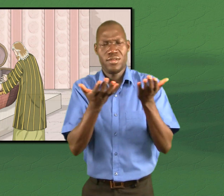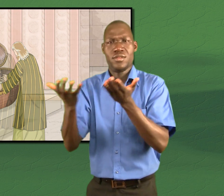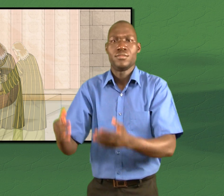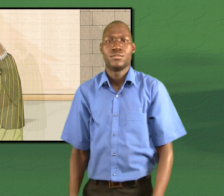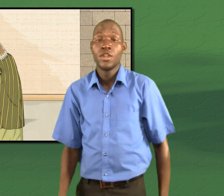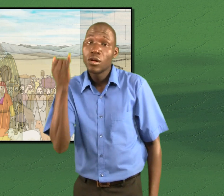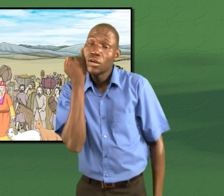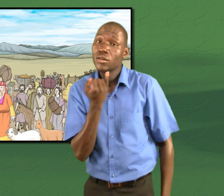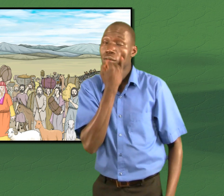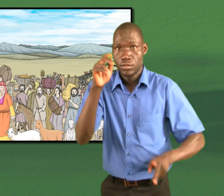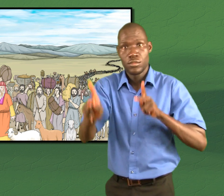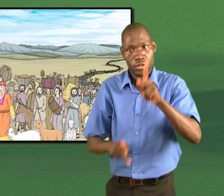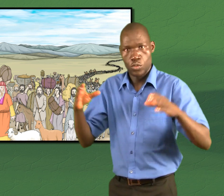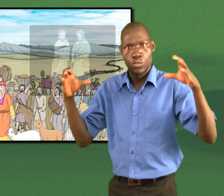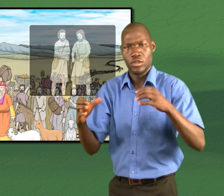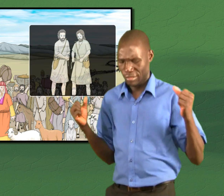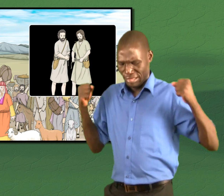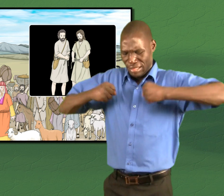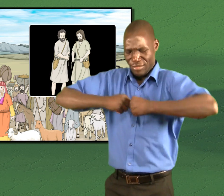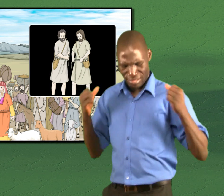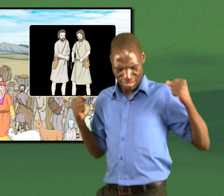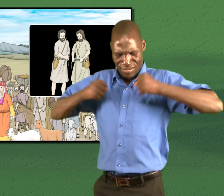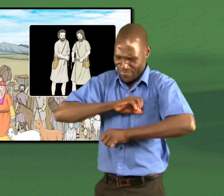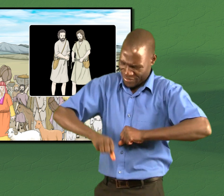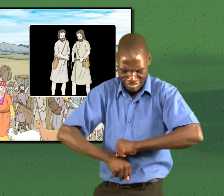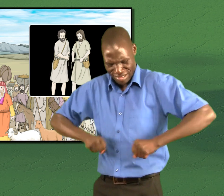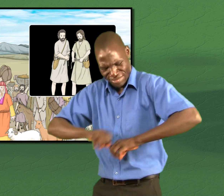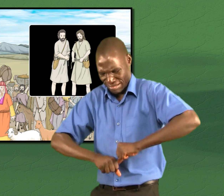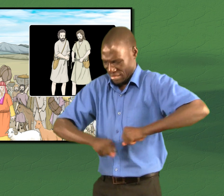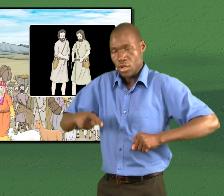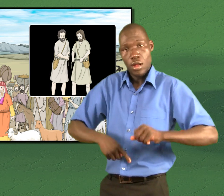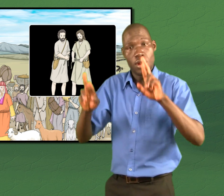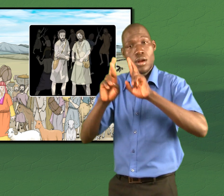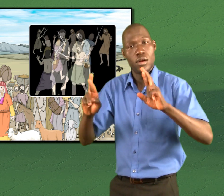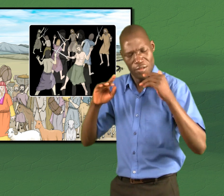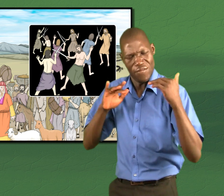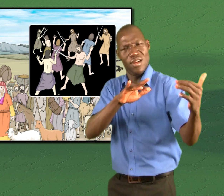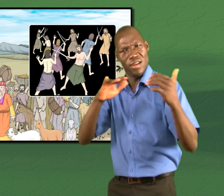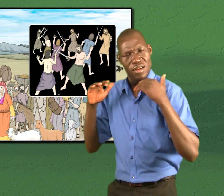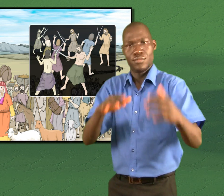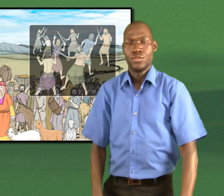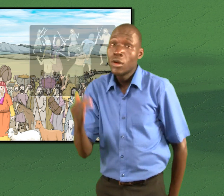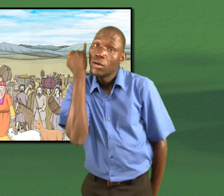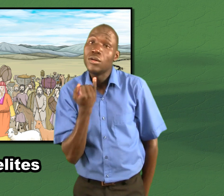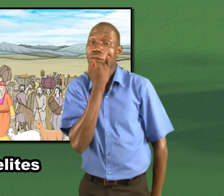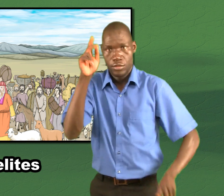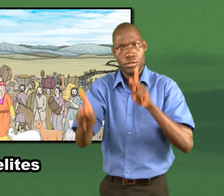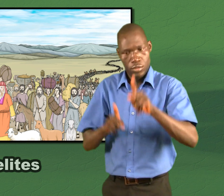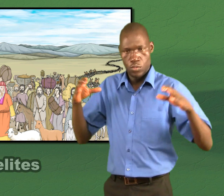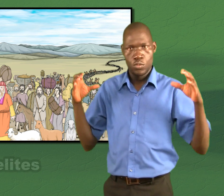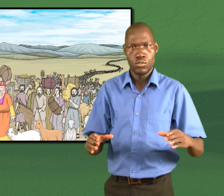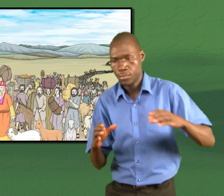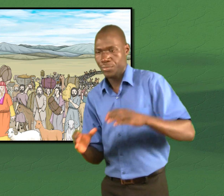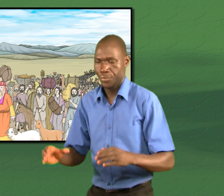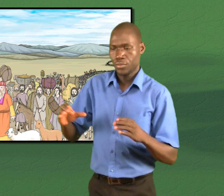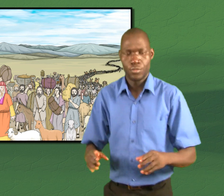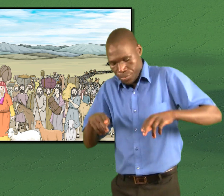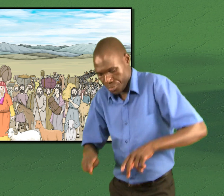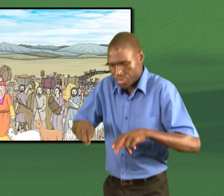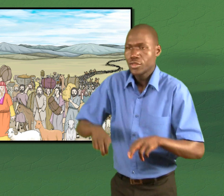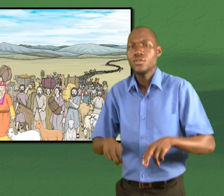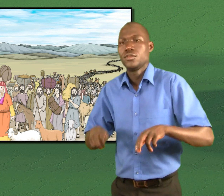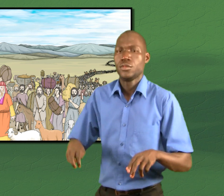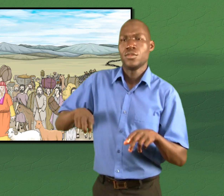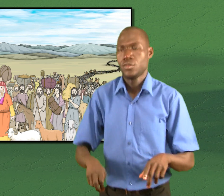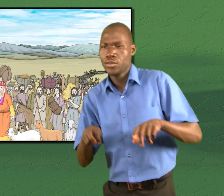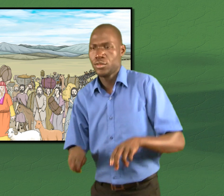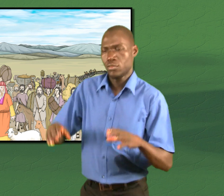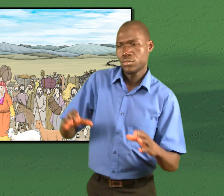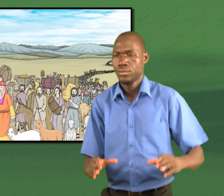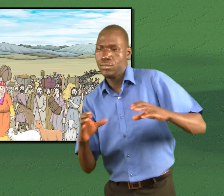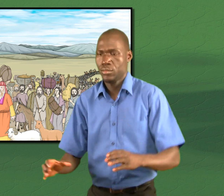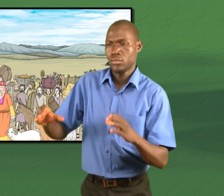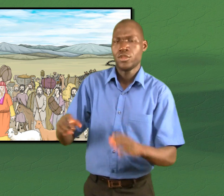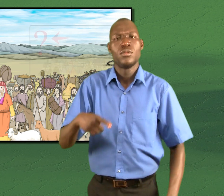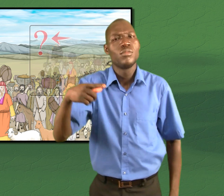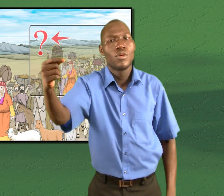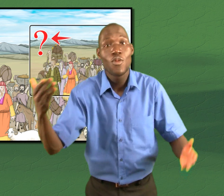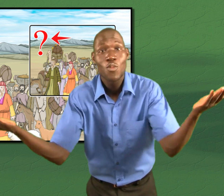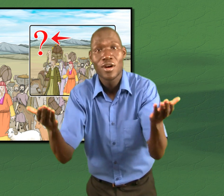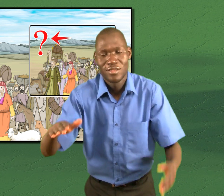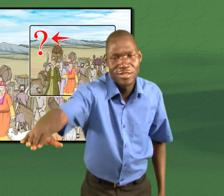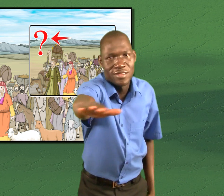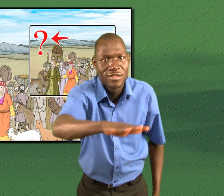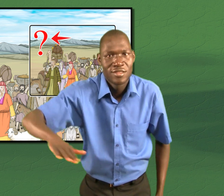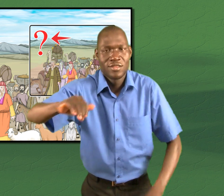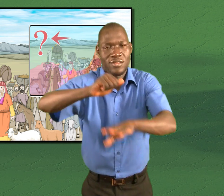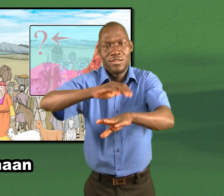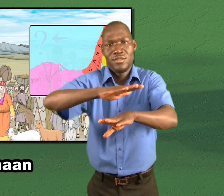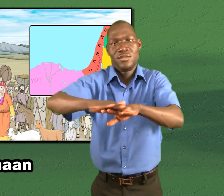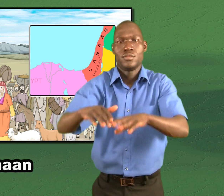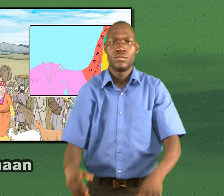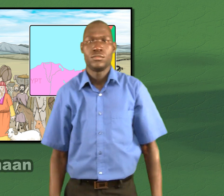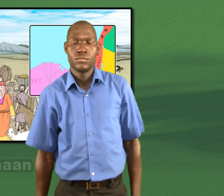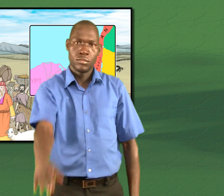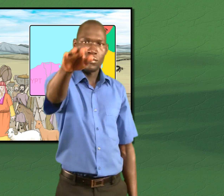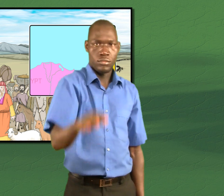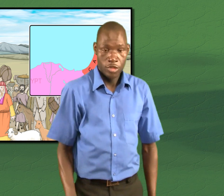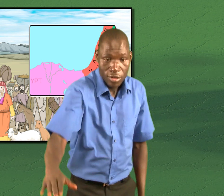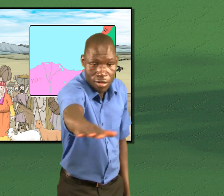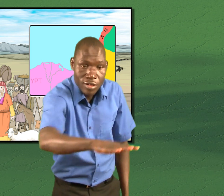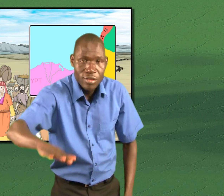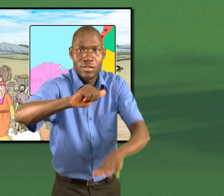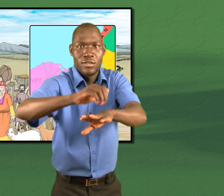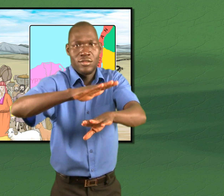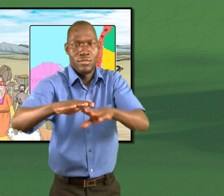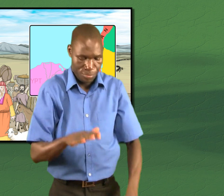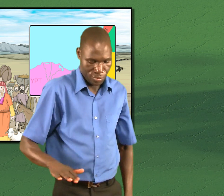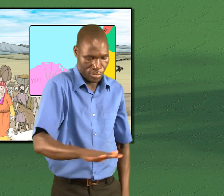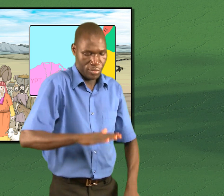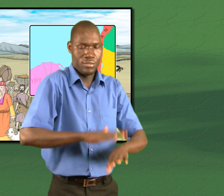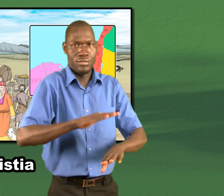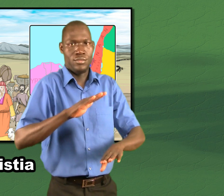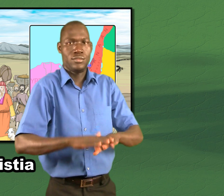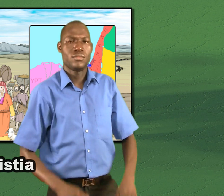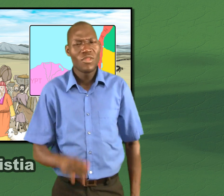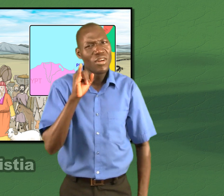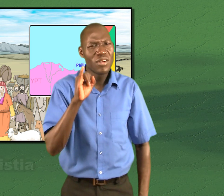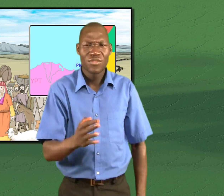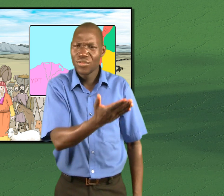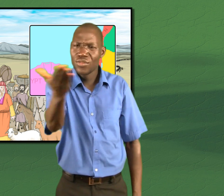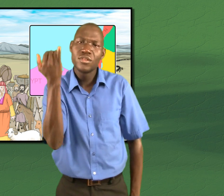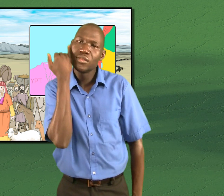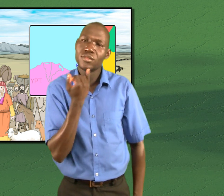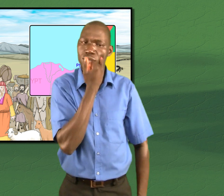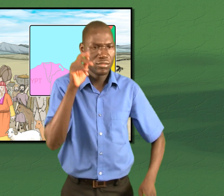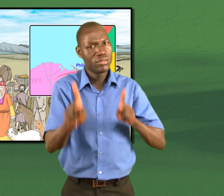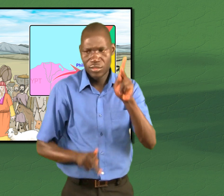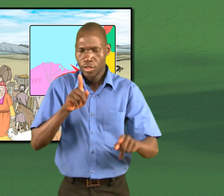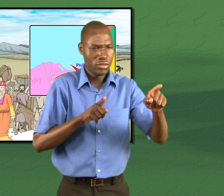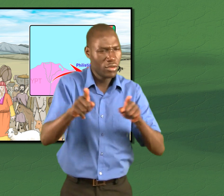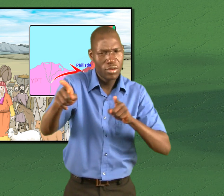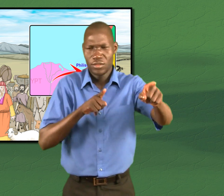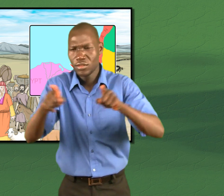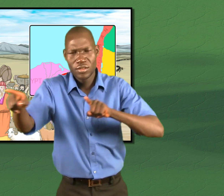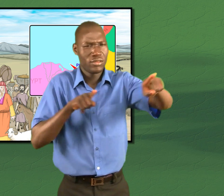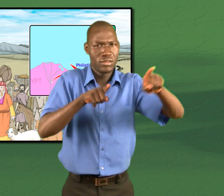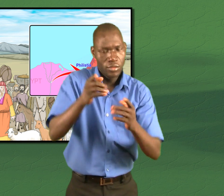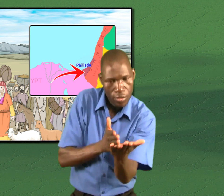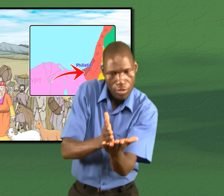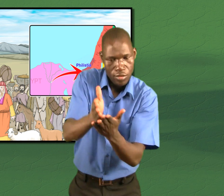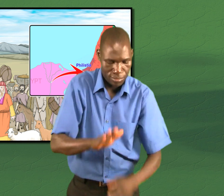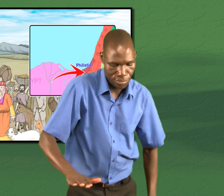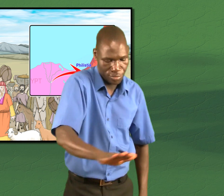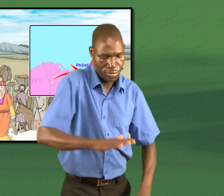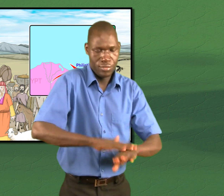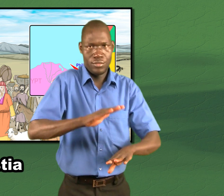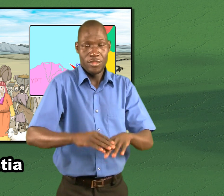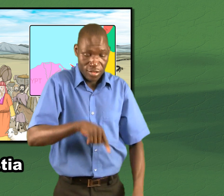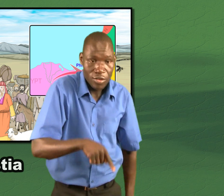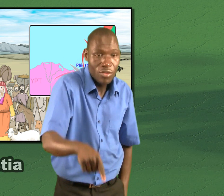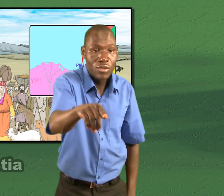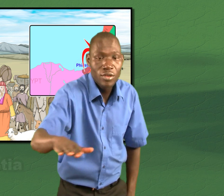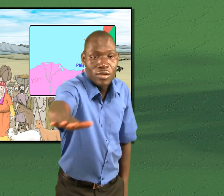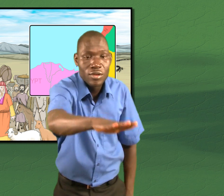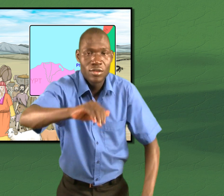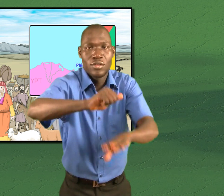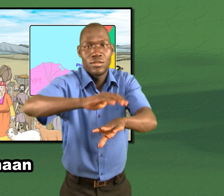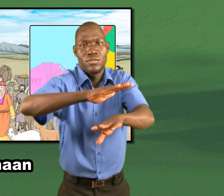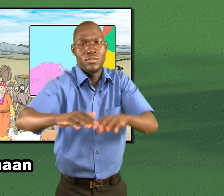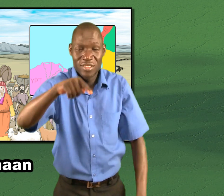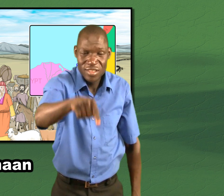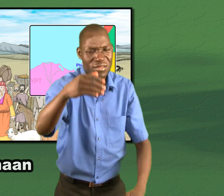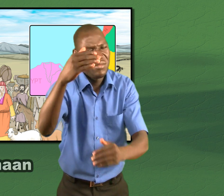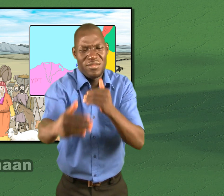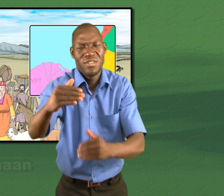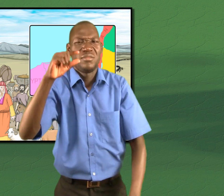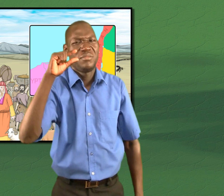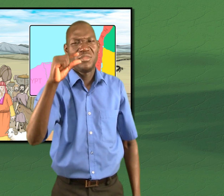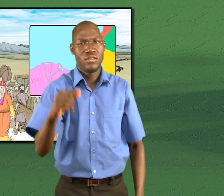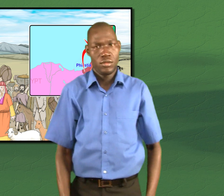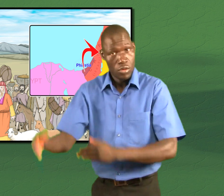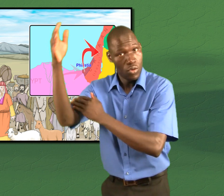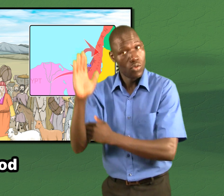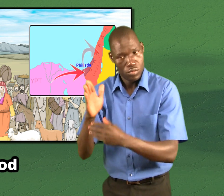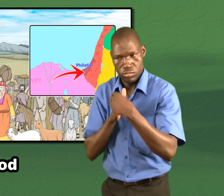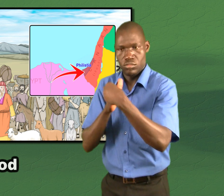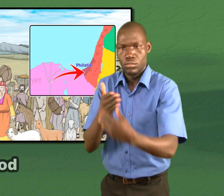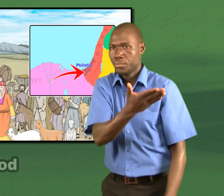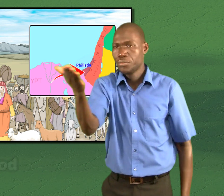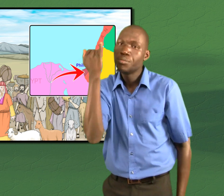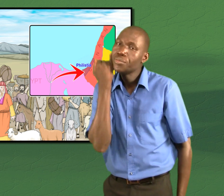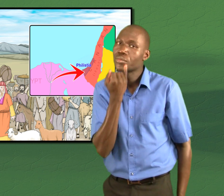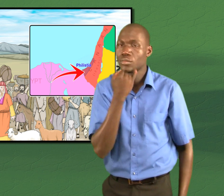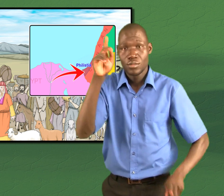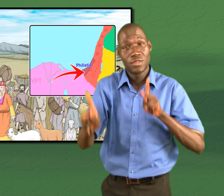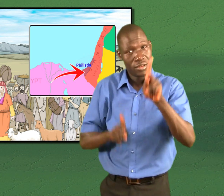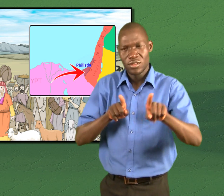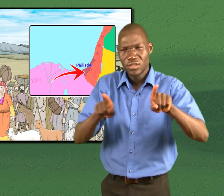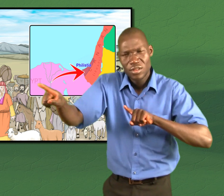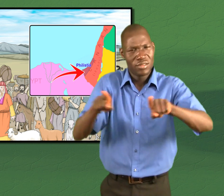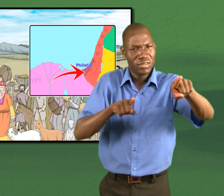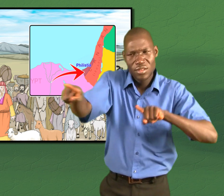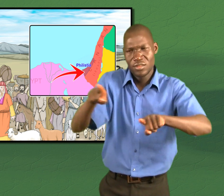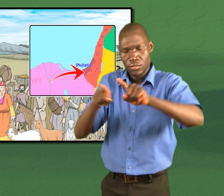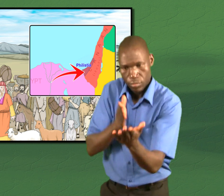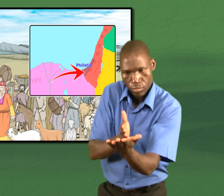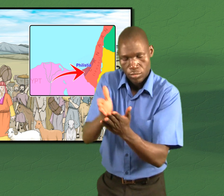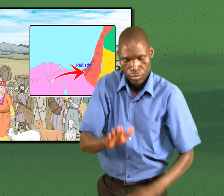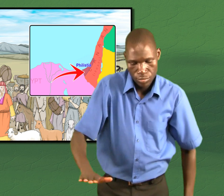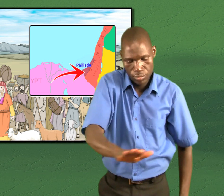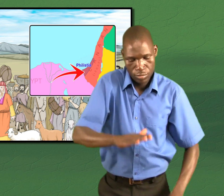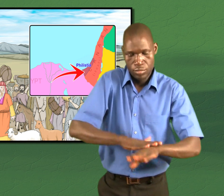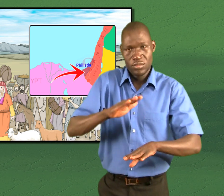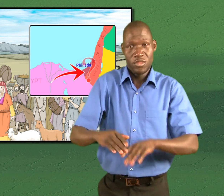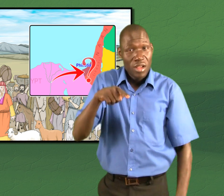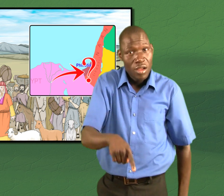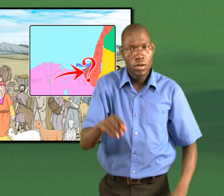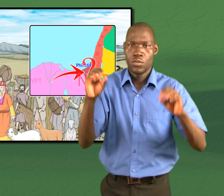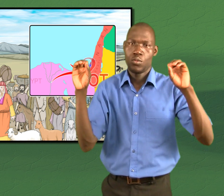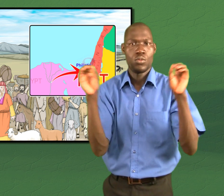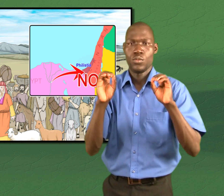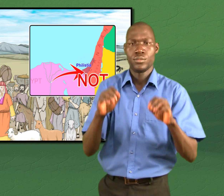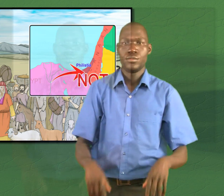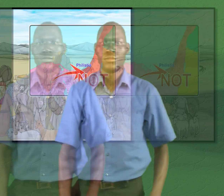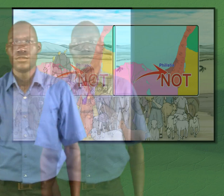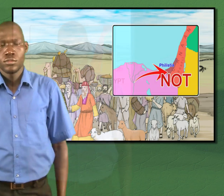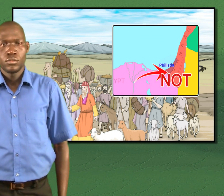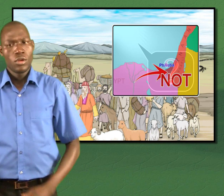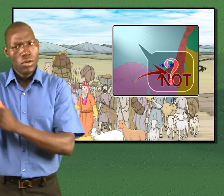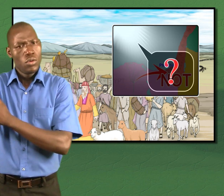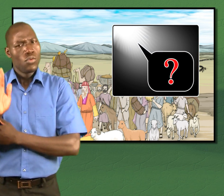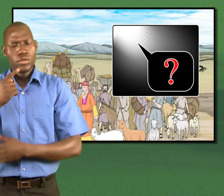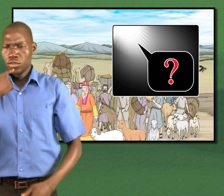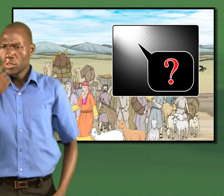When Pharaoh let the people go, God did not lead them along the road through the land of the Philistines, though it was shorter.